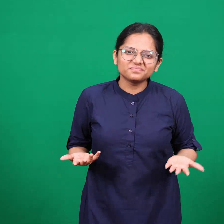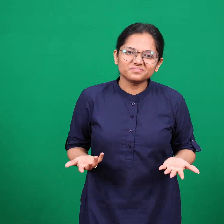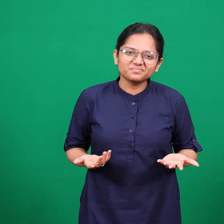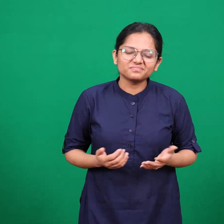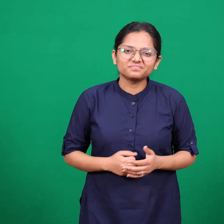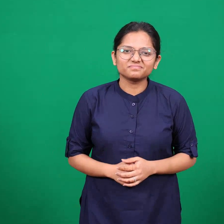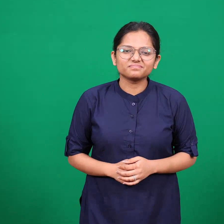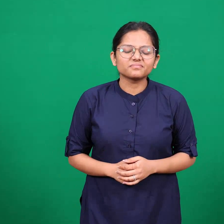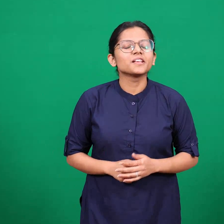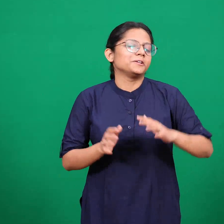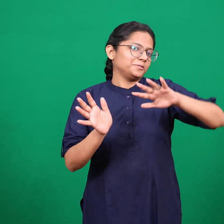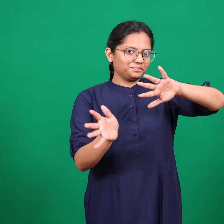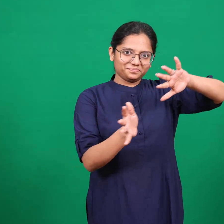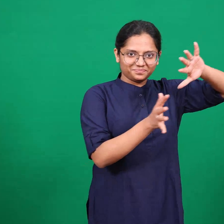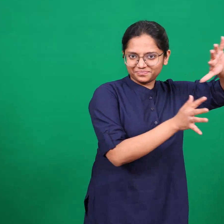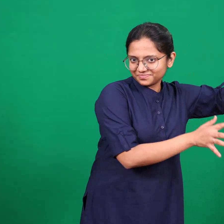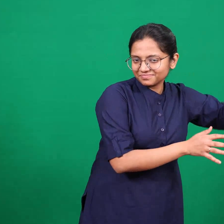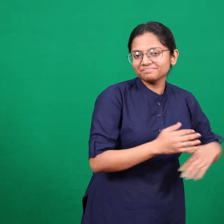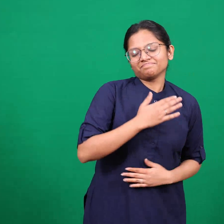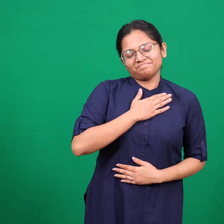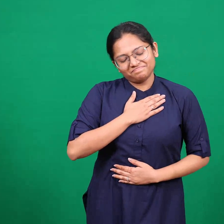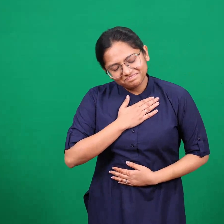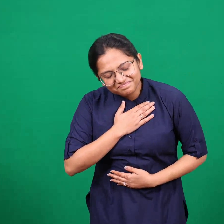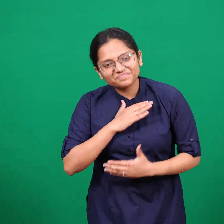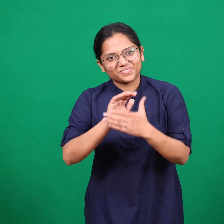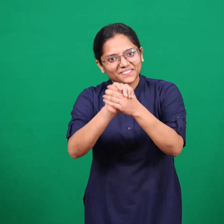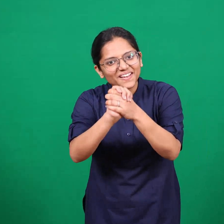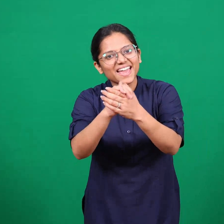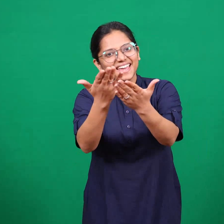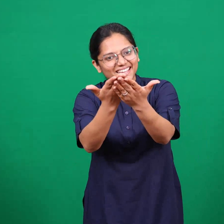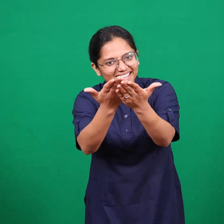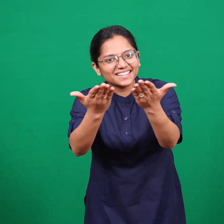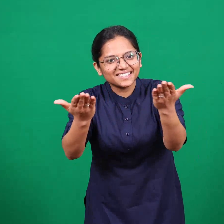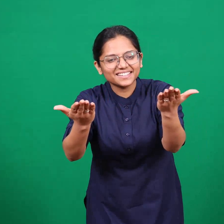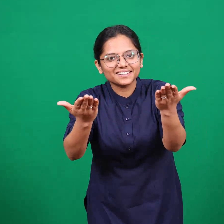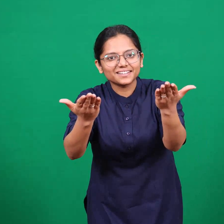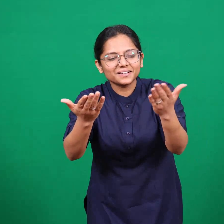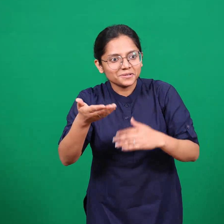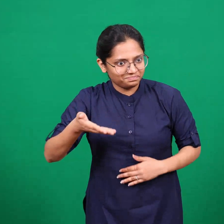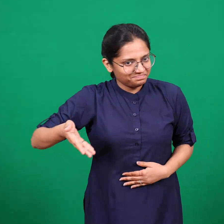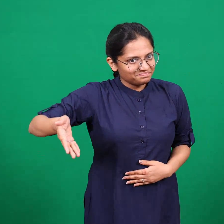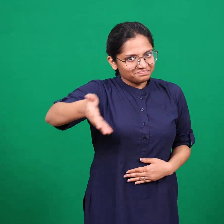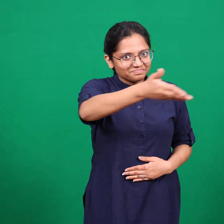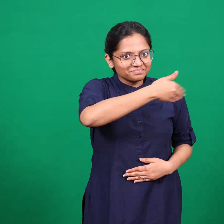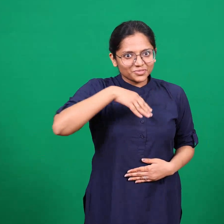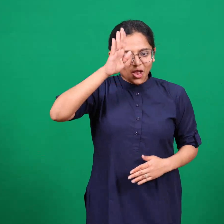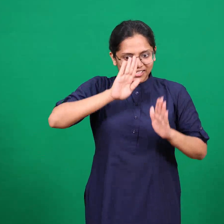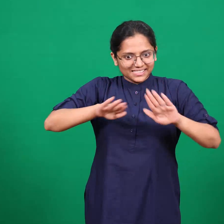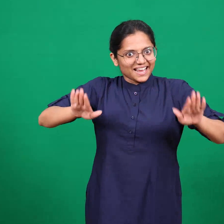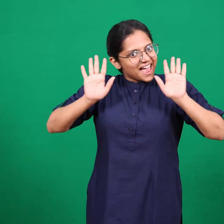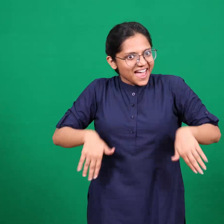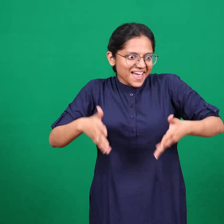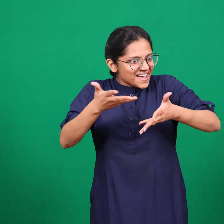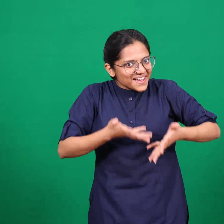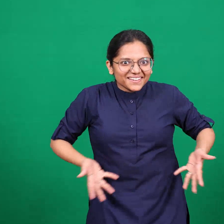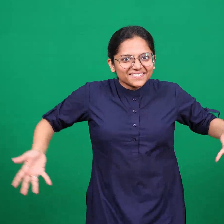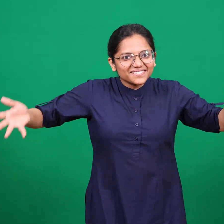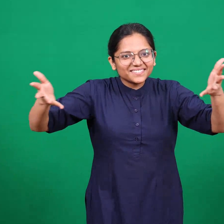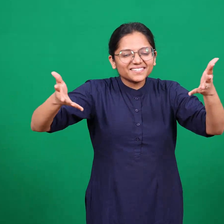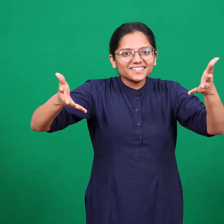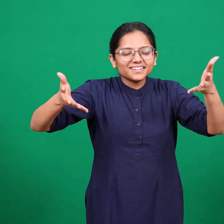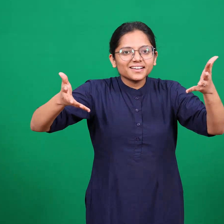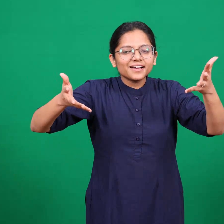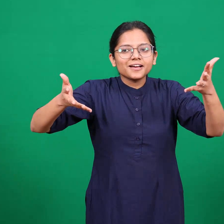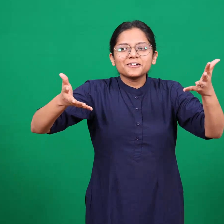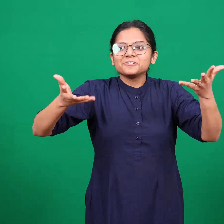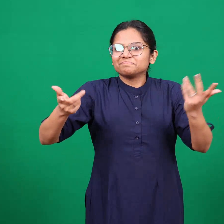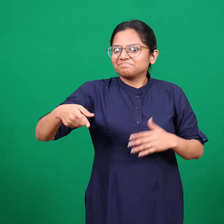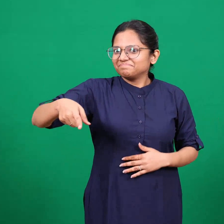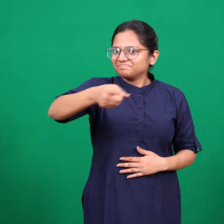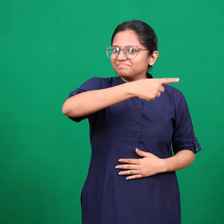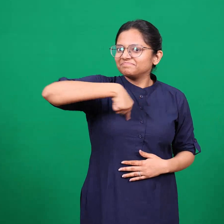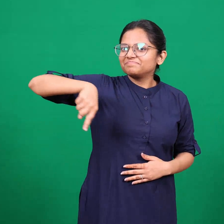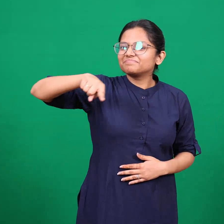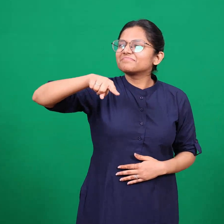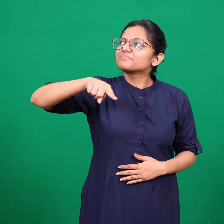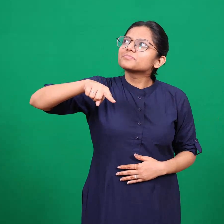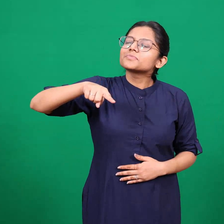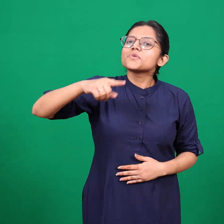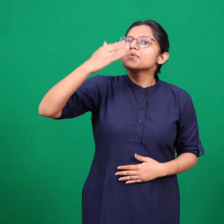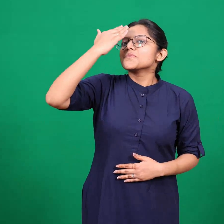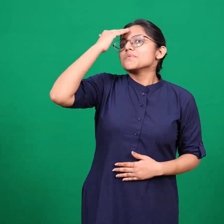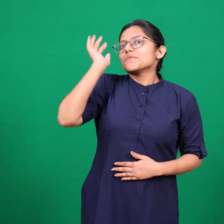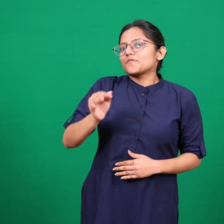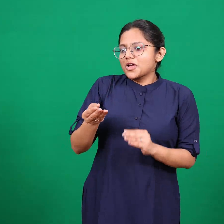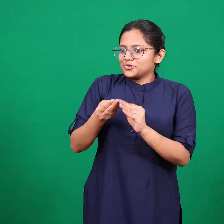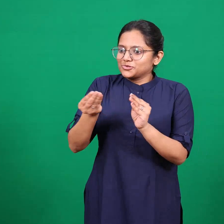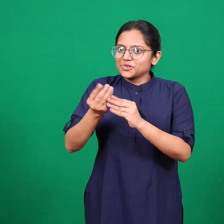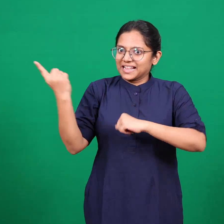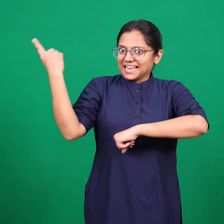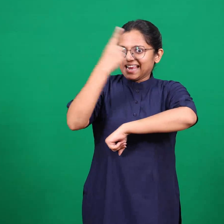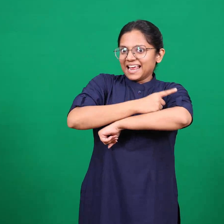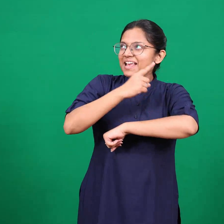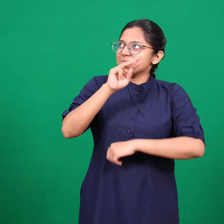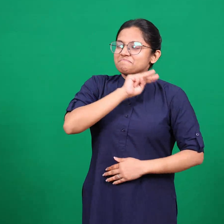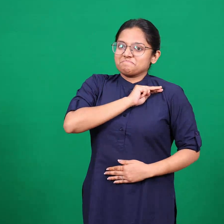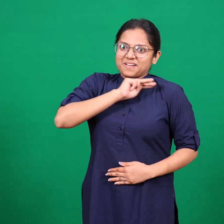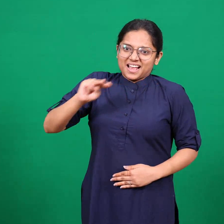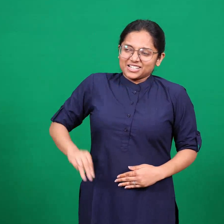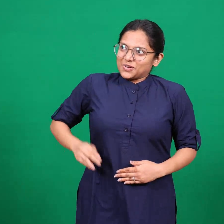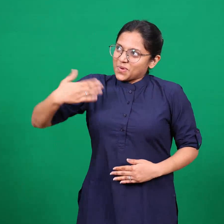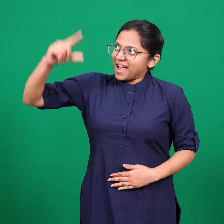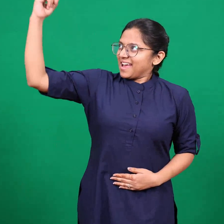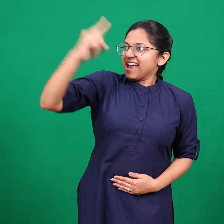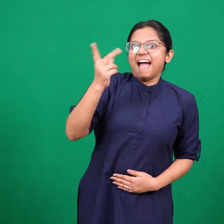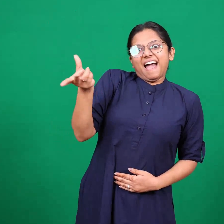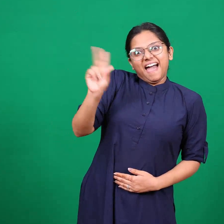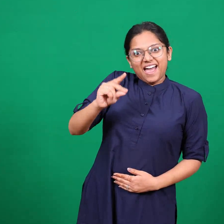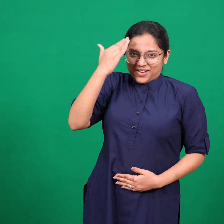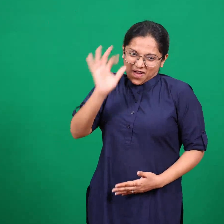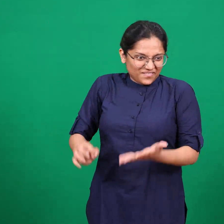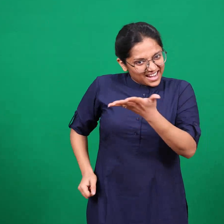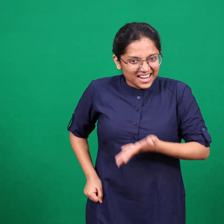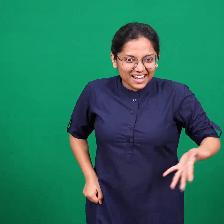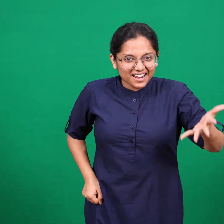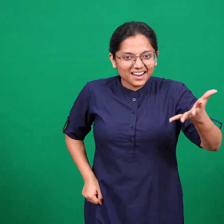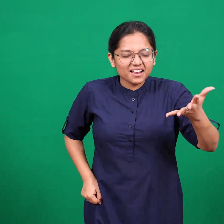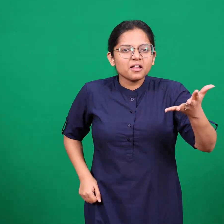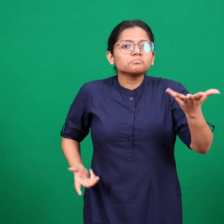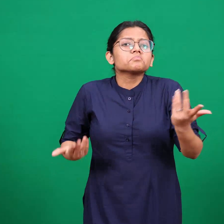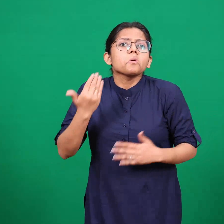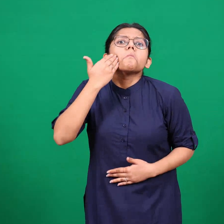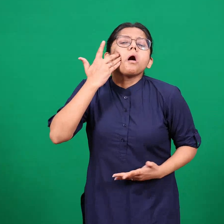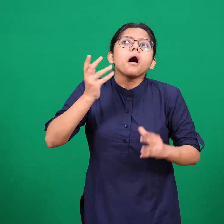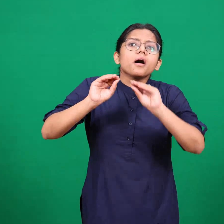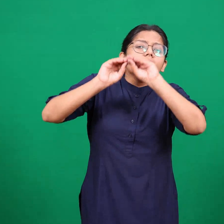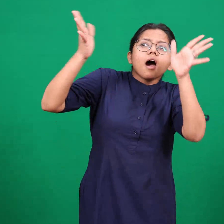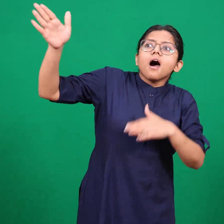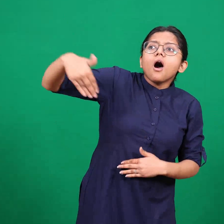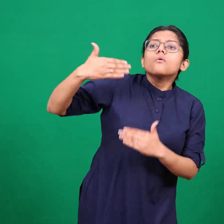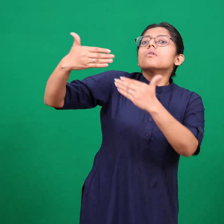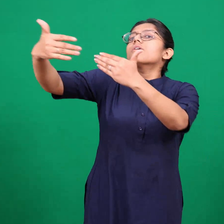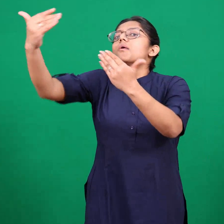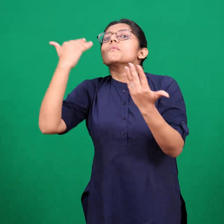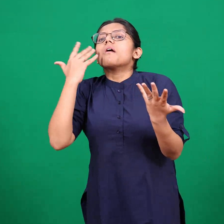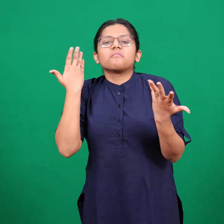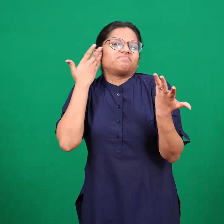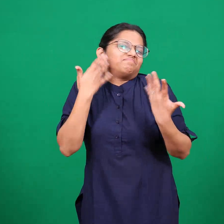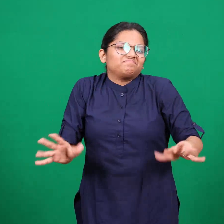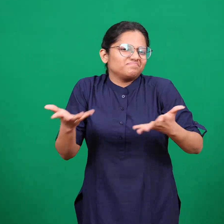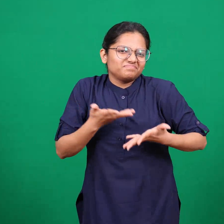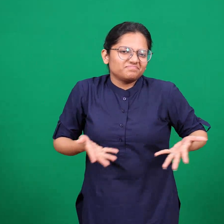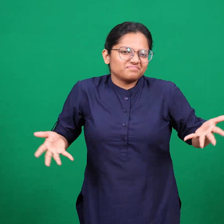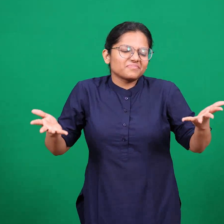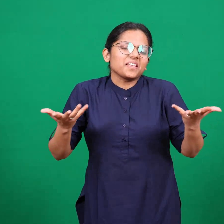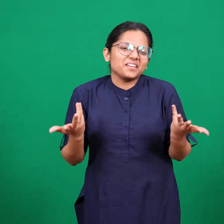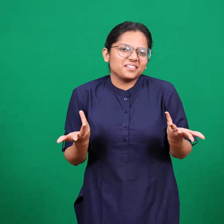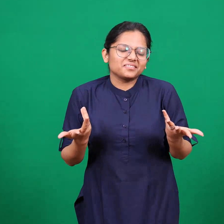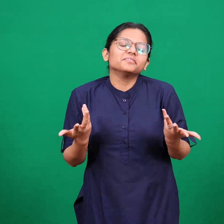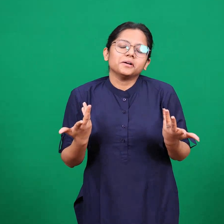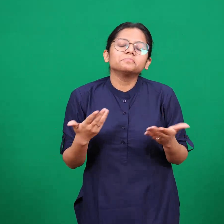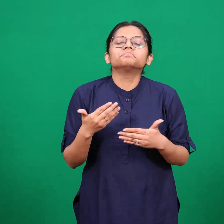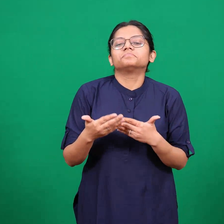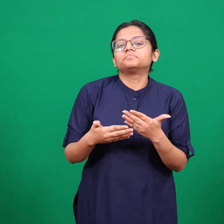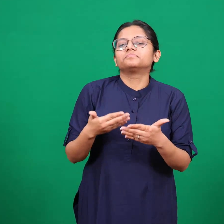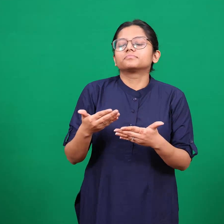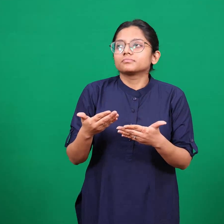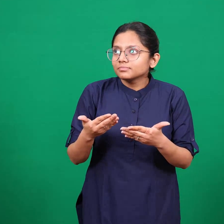Beloved, we are now children of God, and what we will be has not yet been revealed.